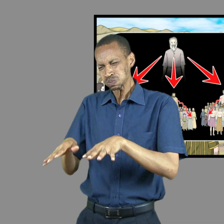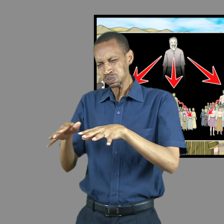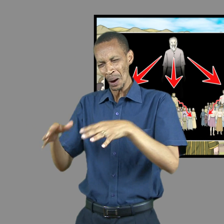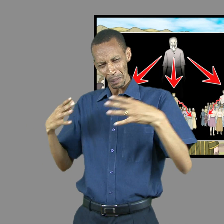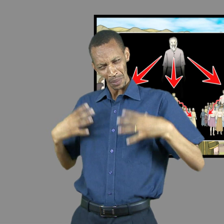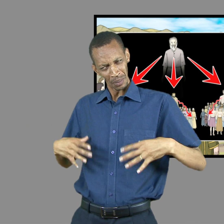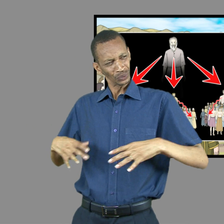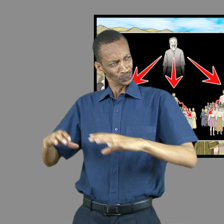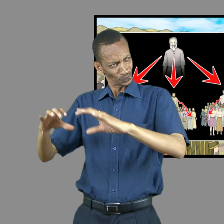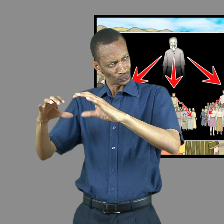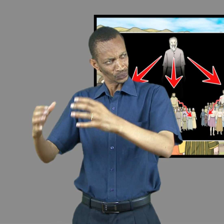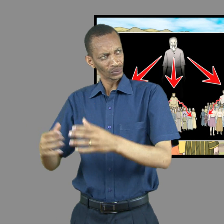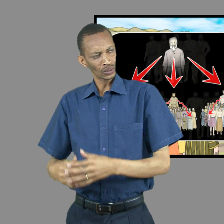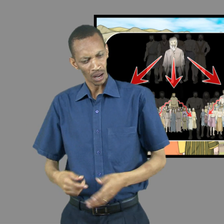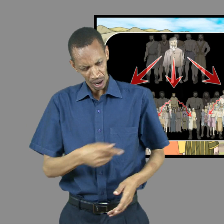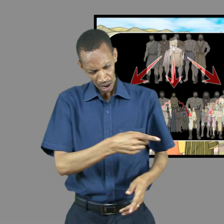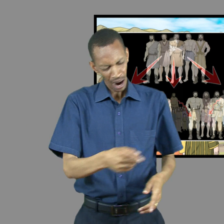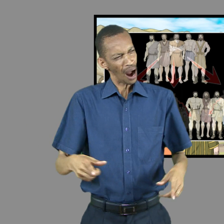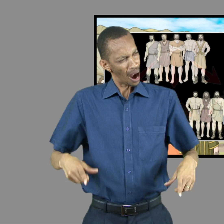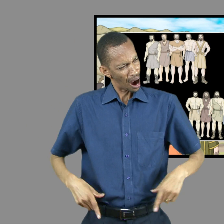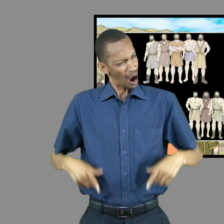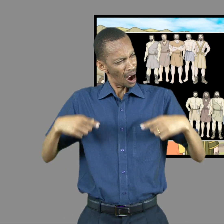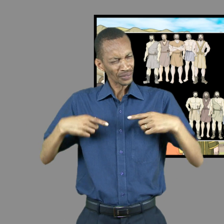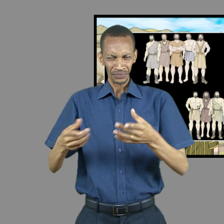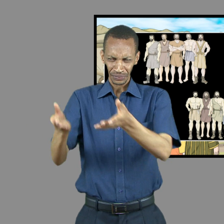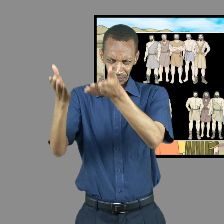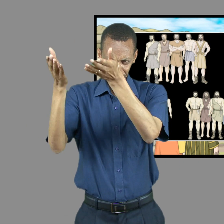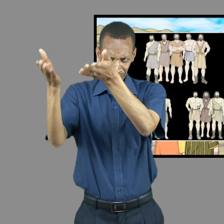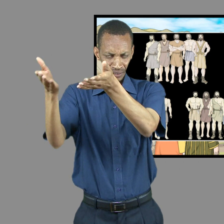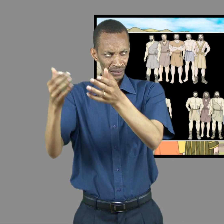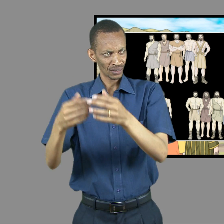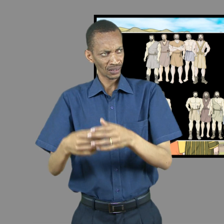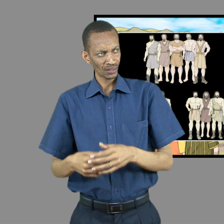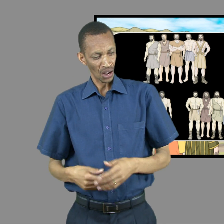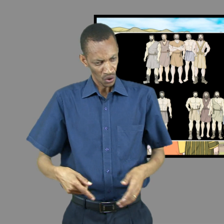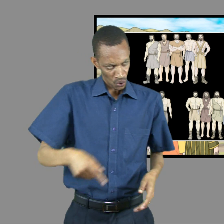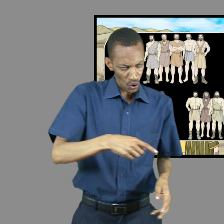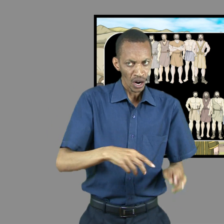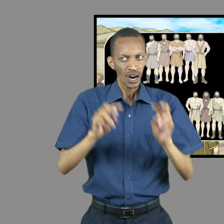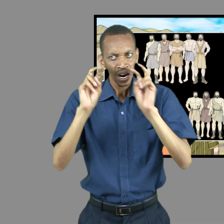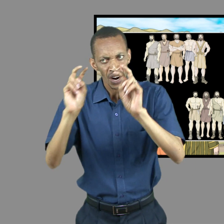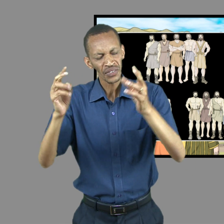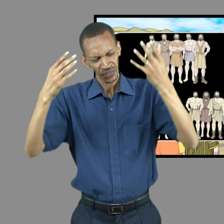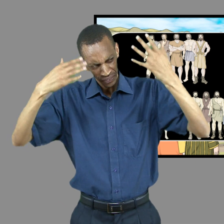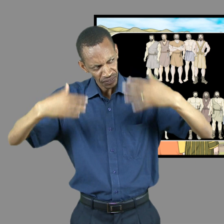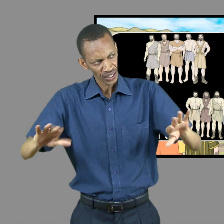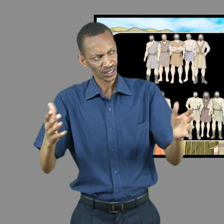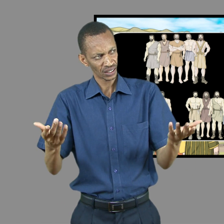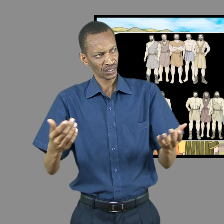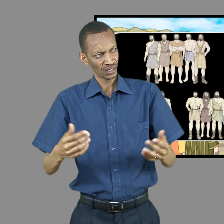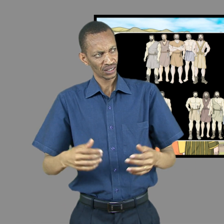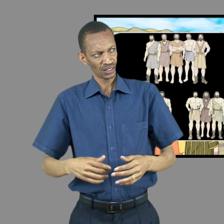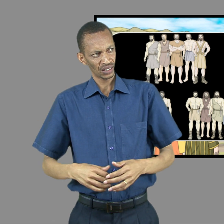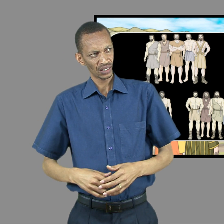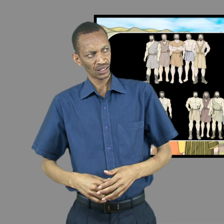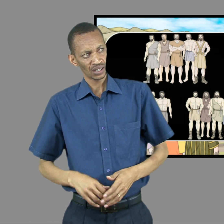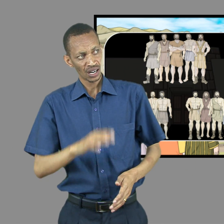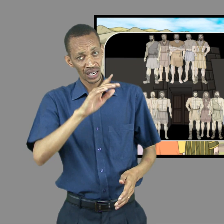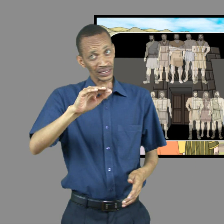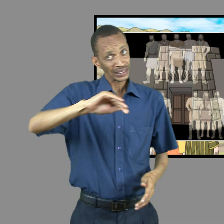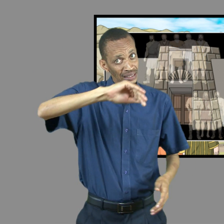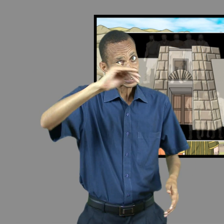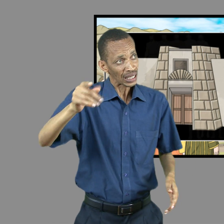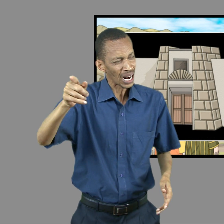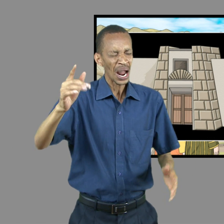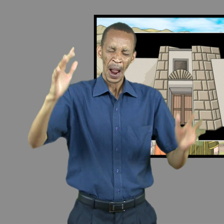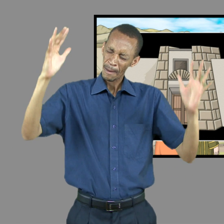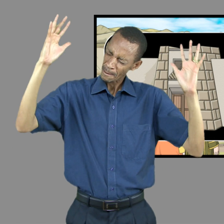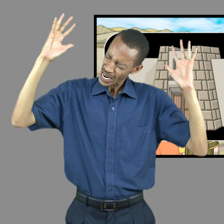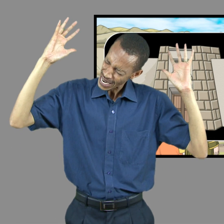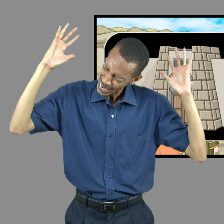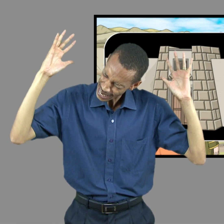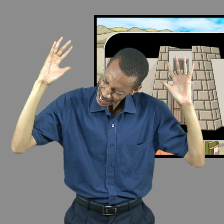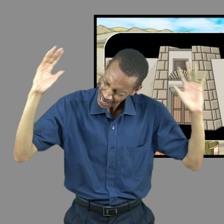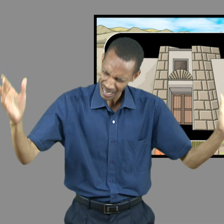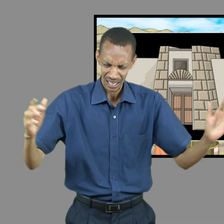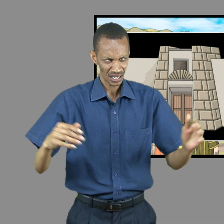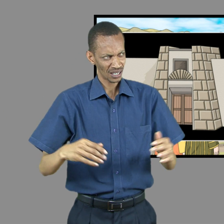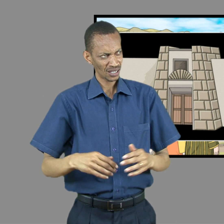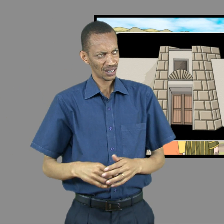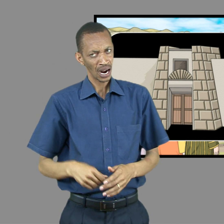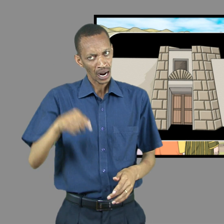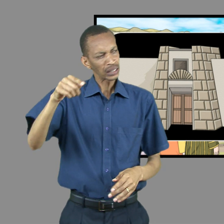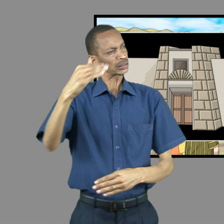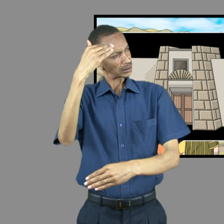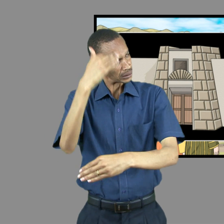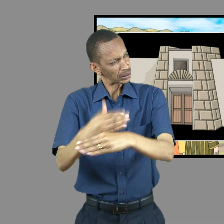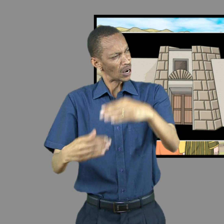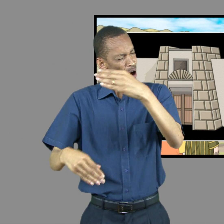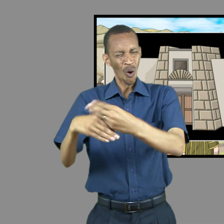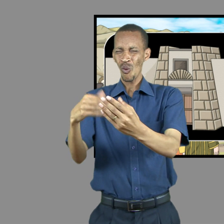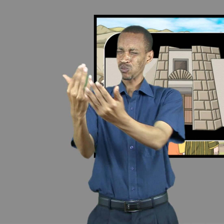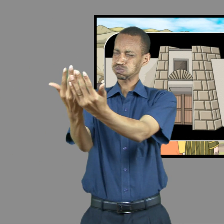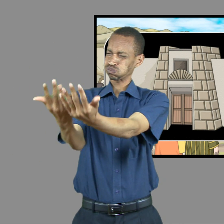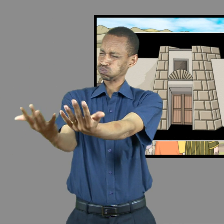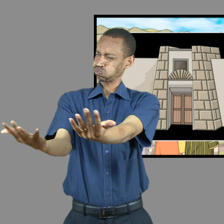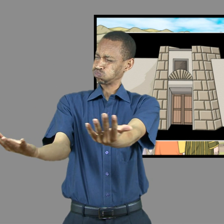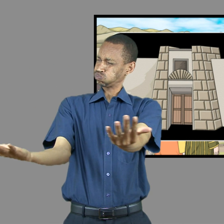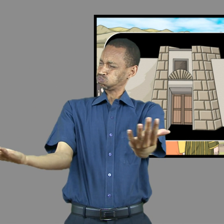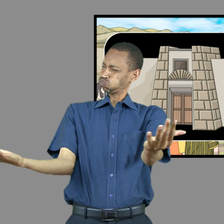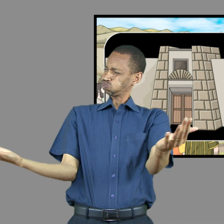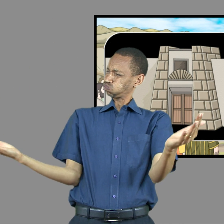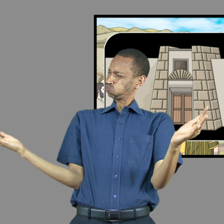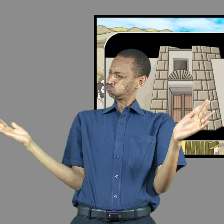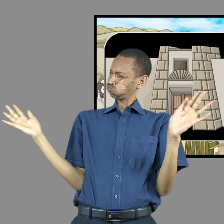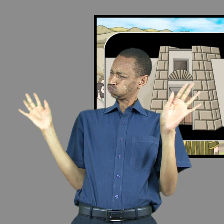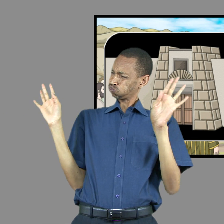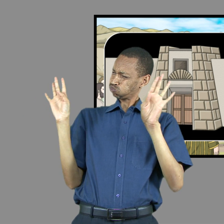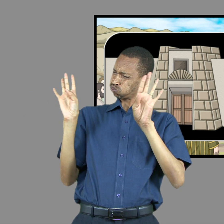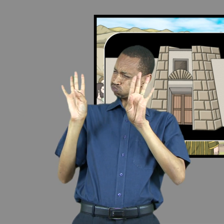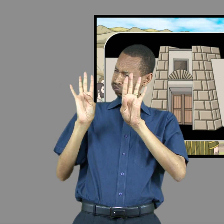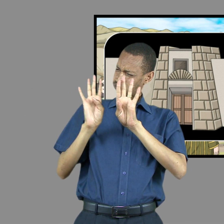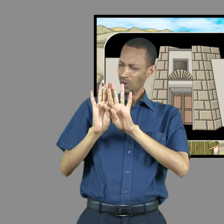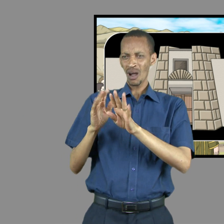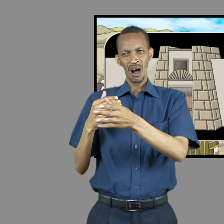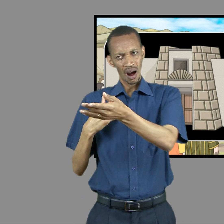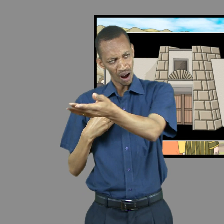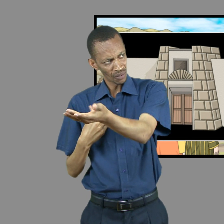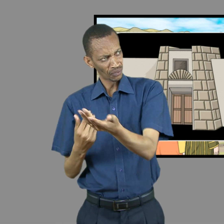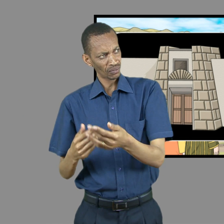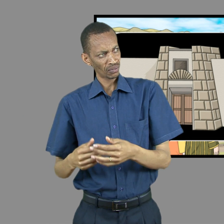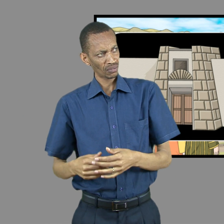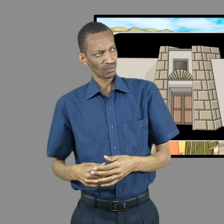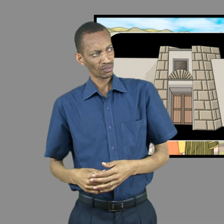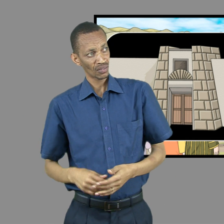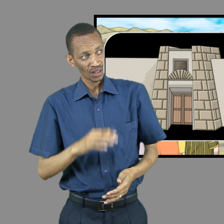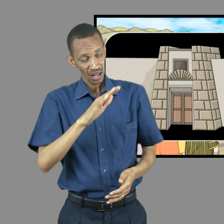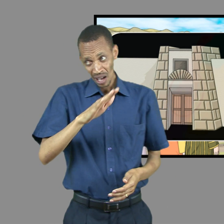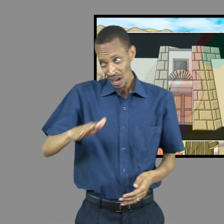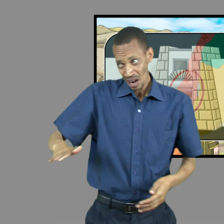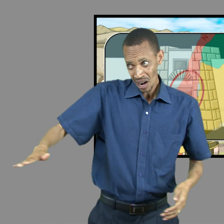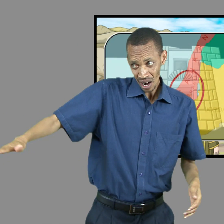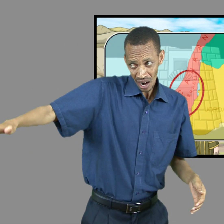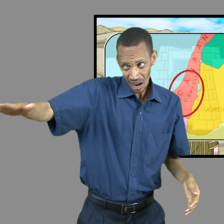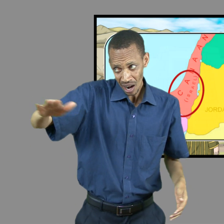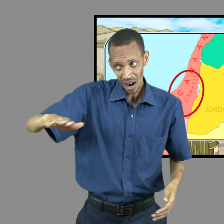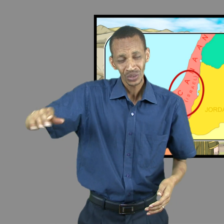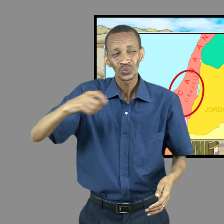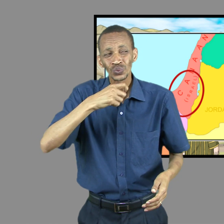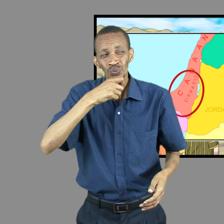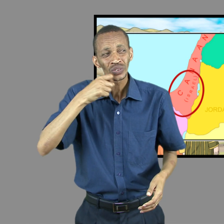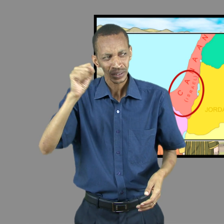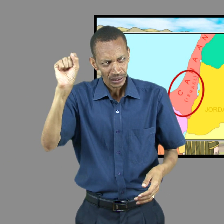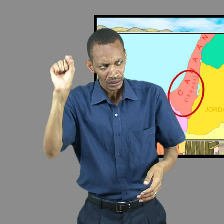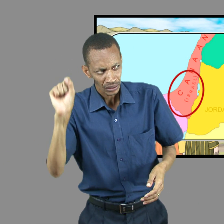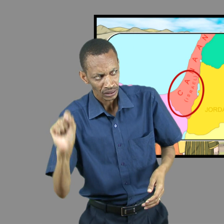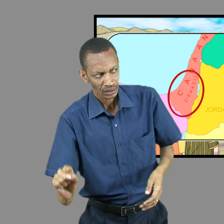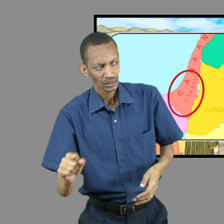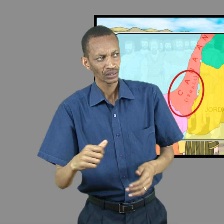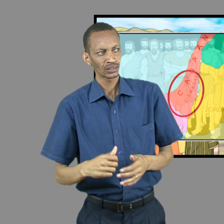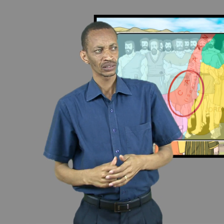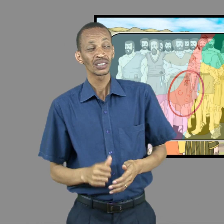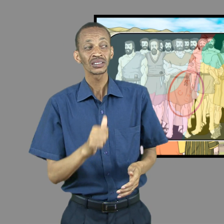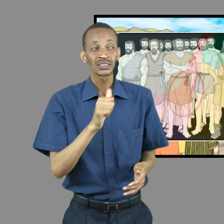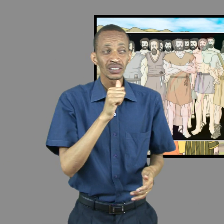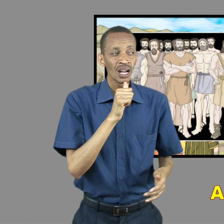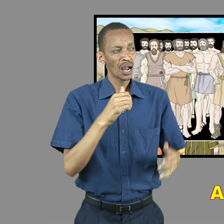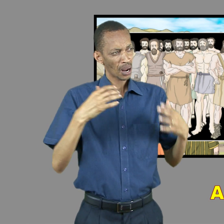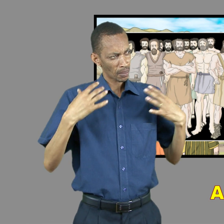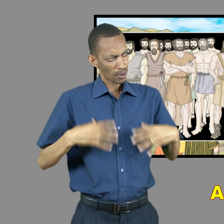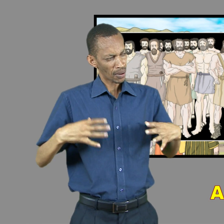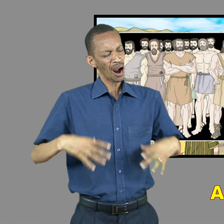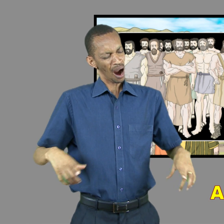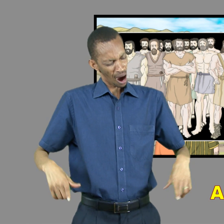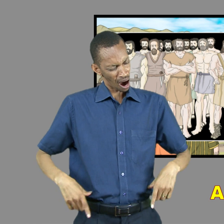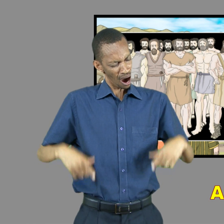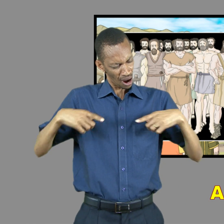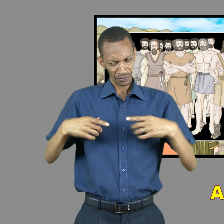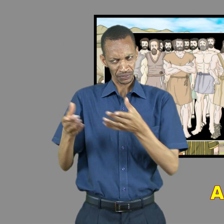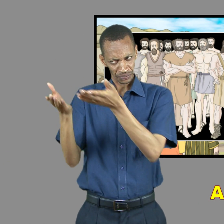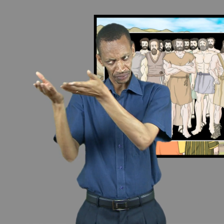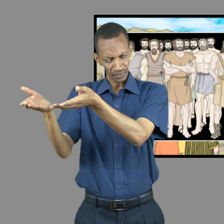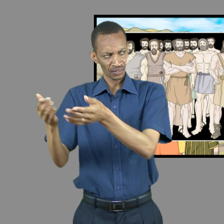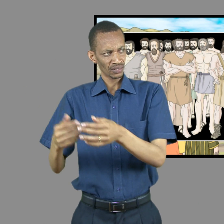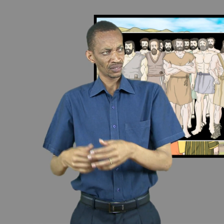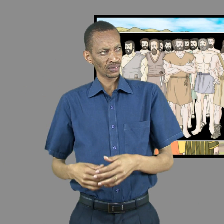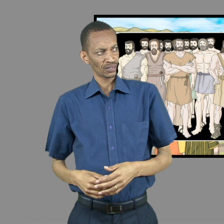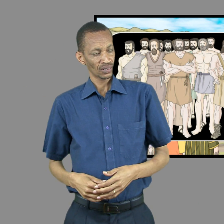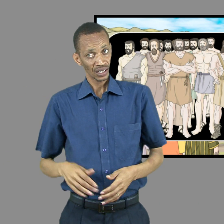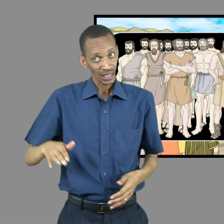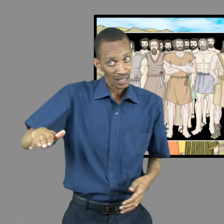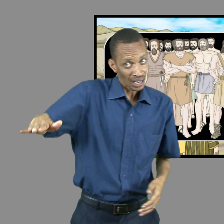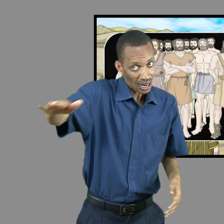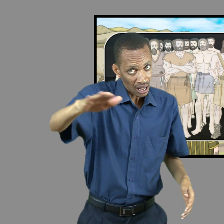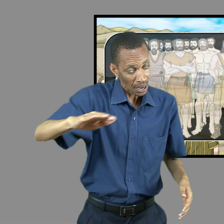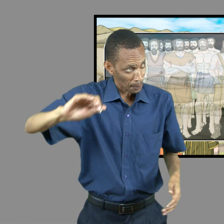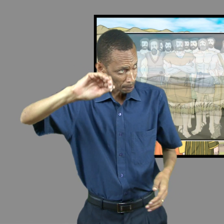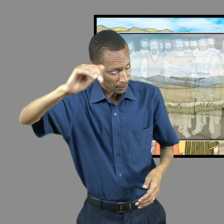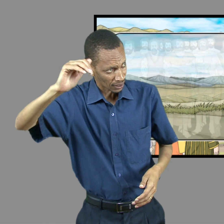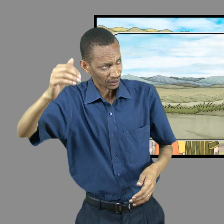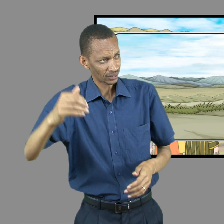The Amalekites live in the land of the Negev;